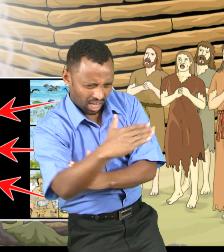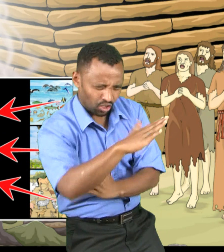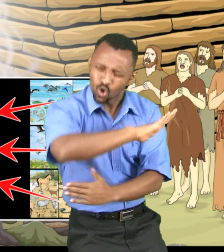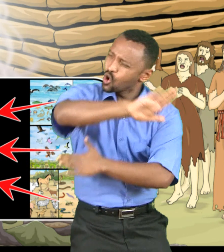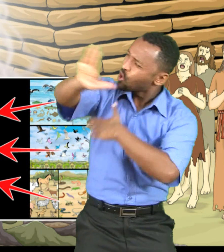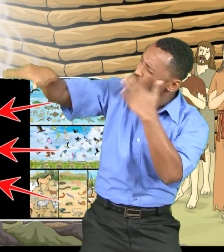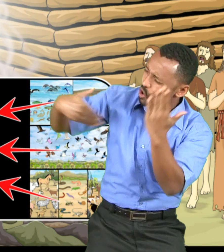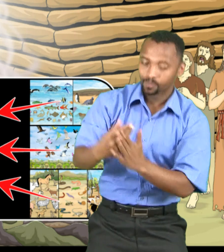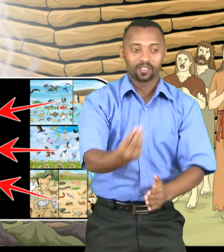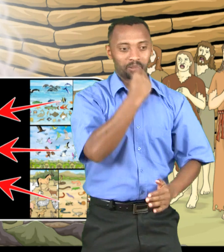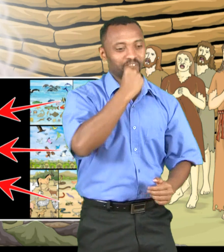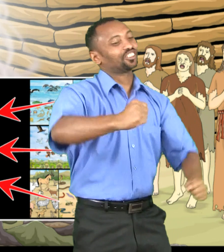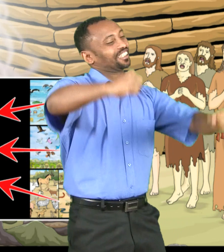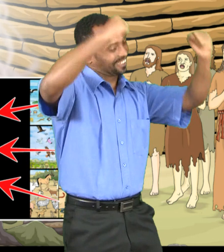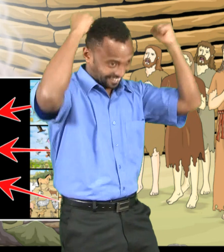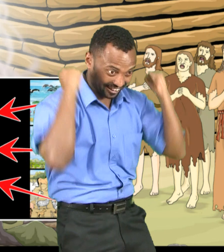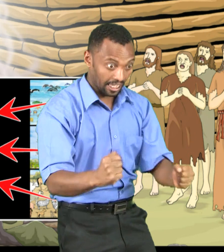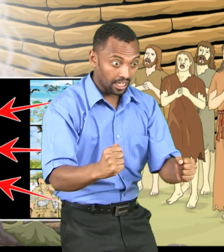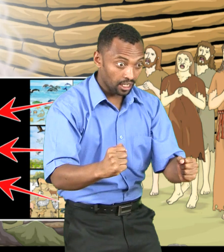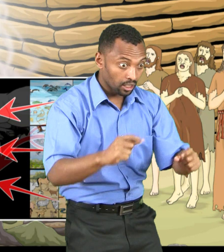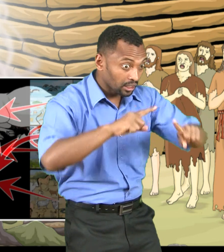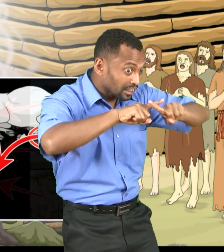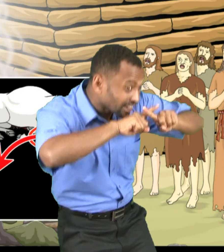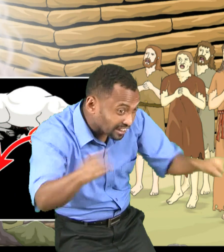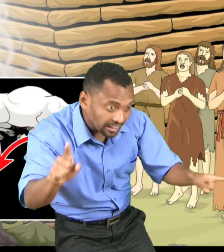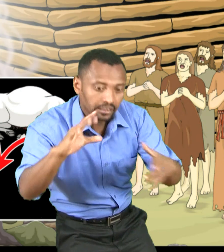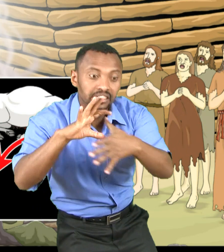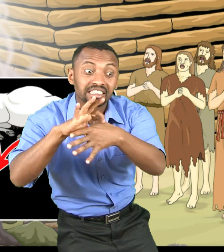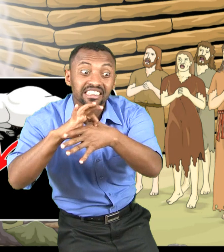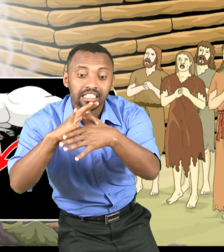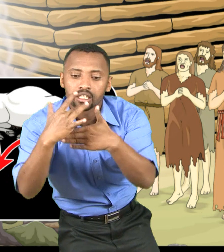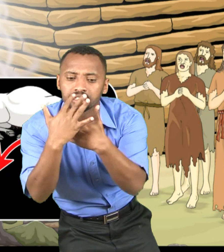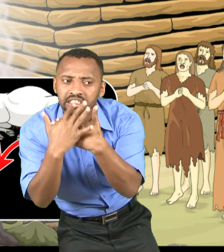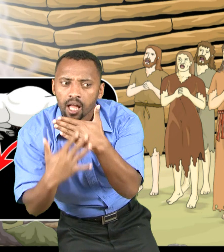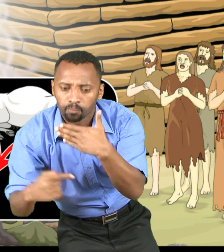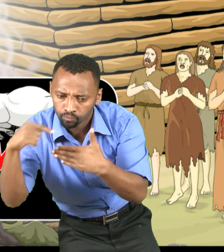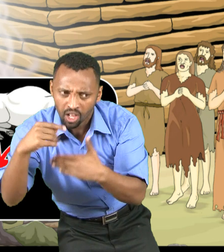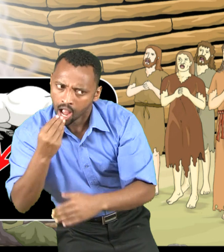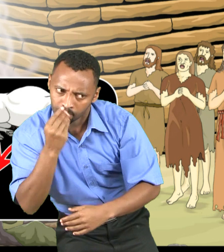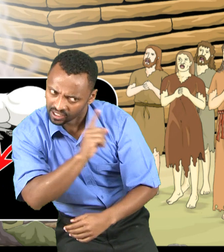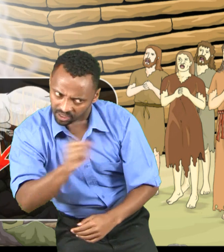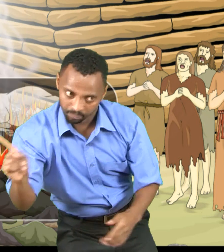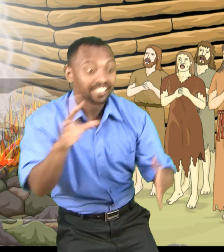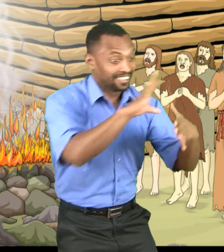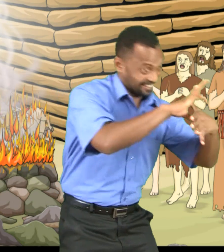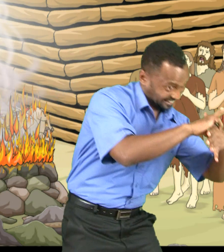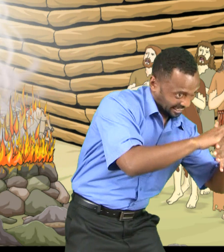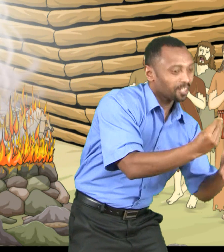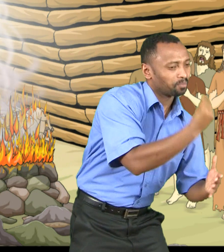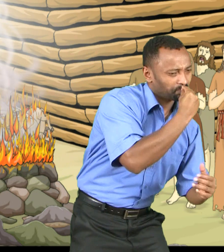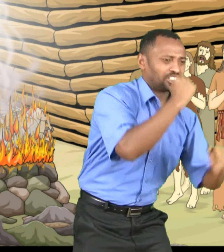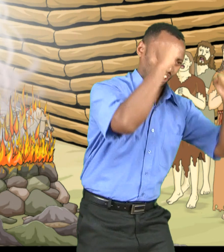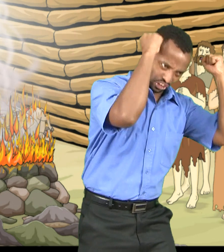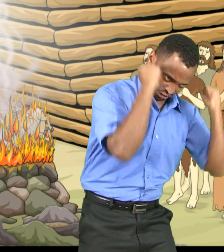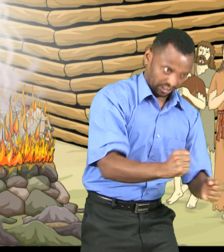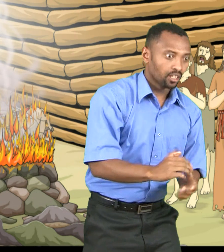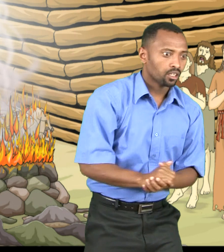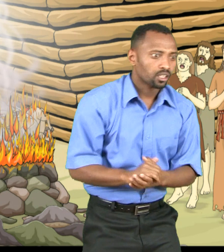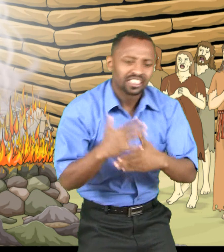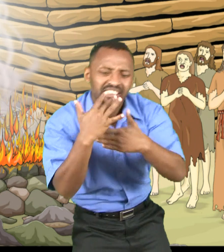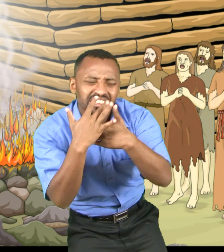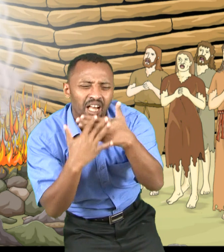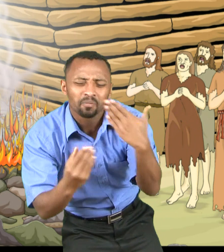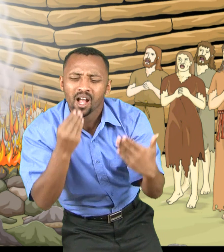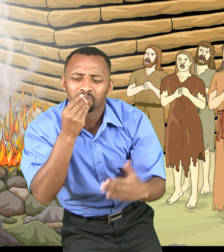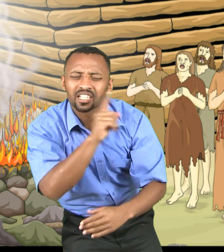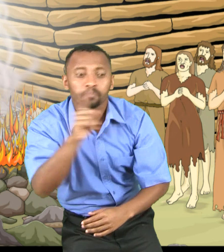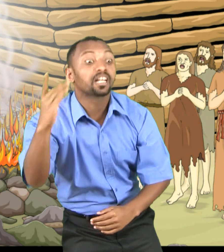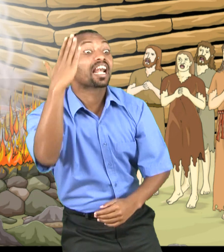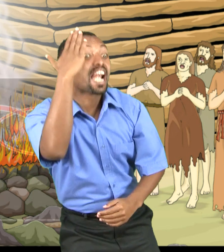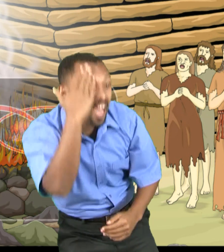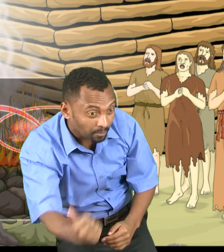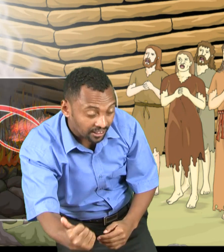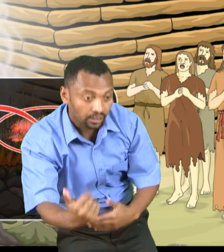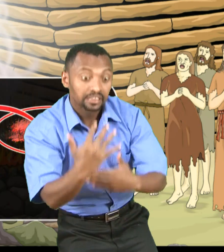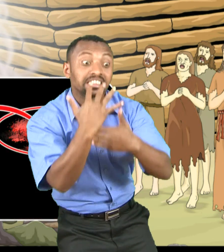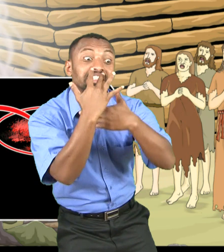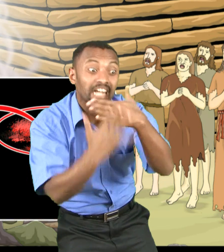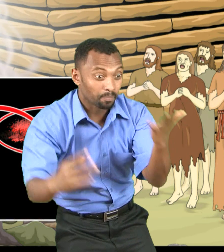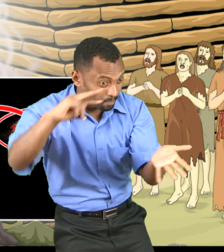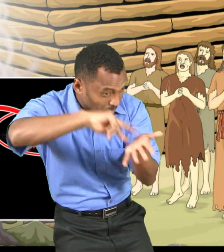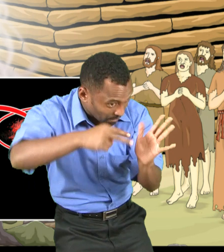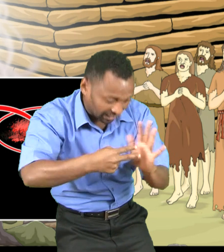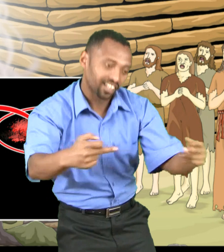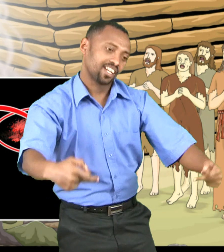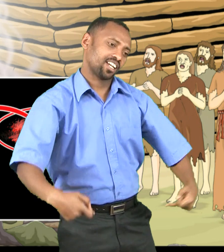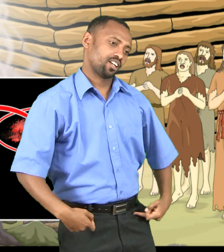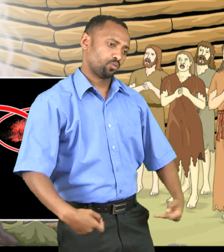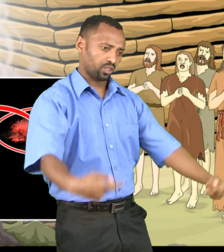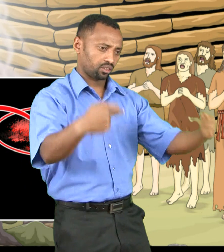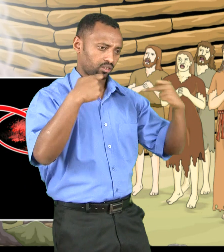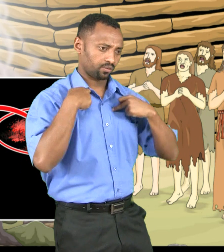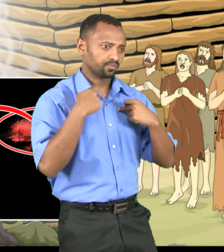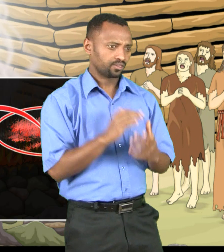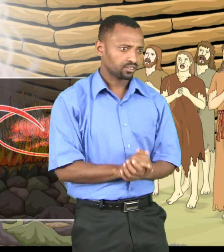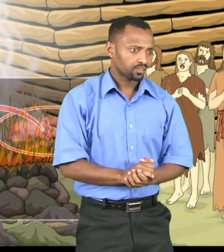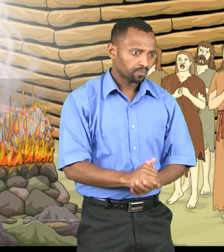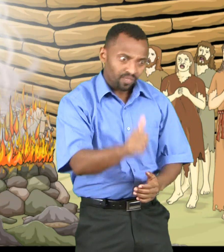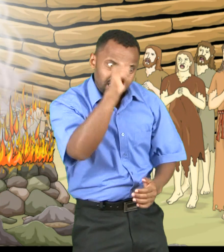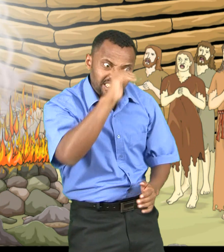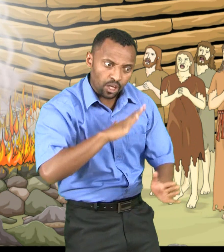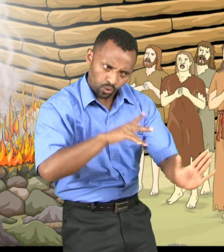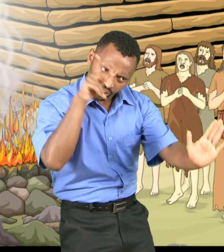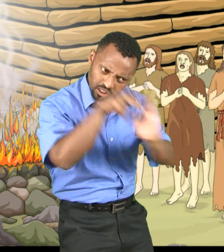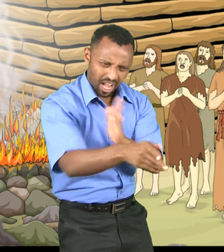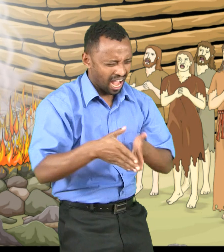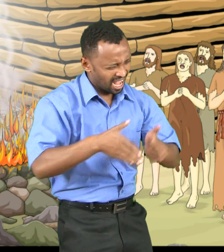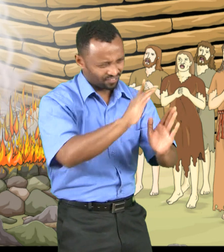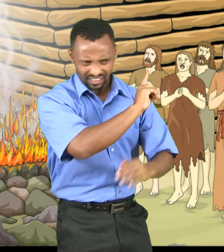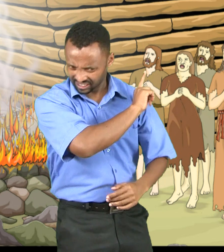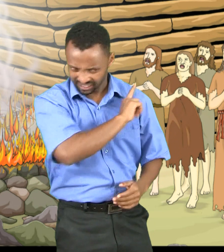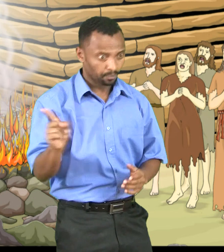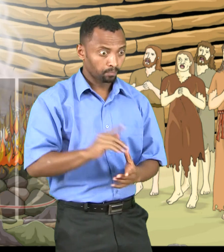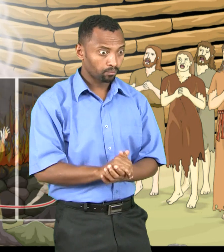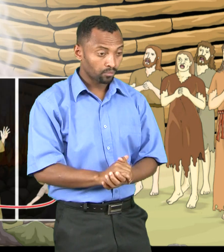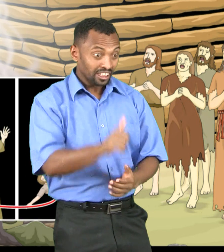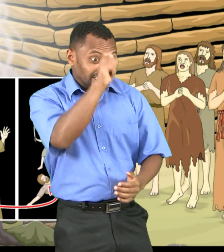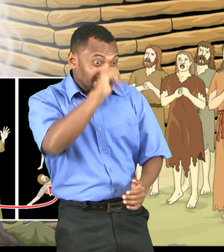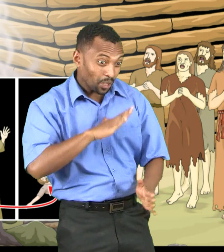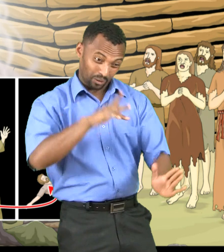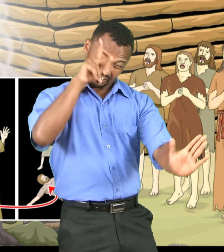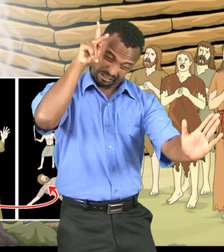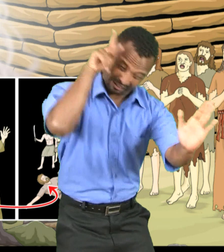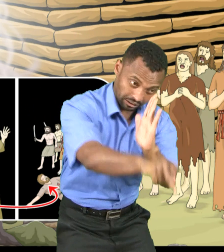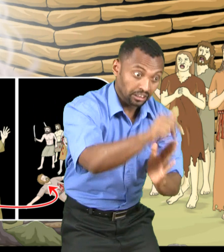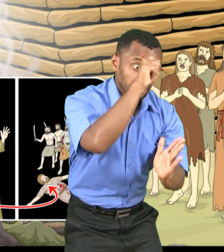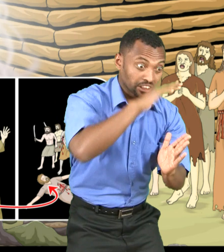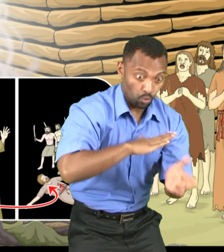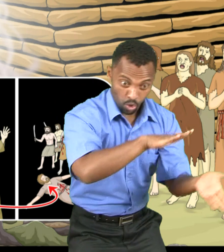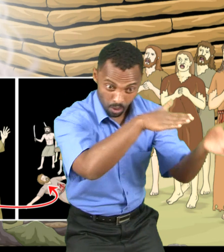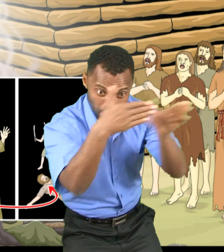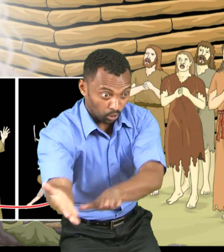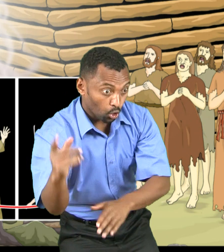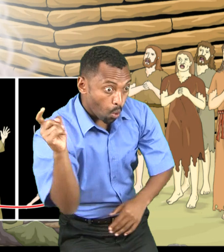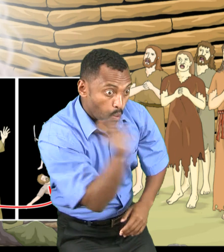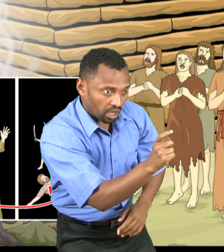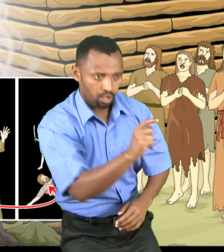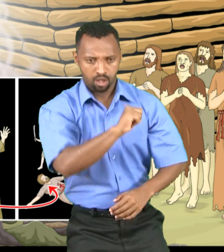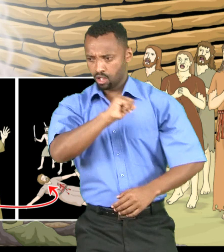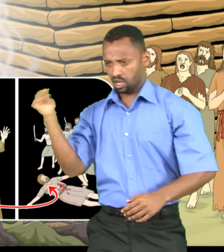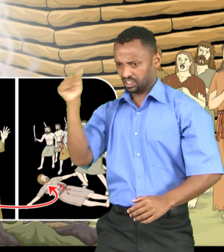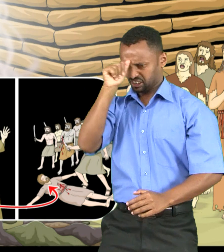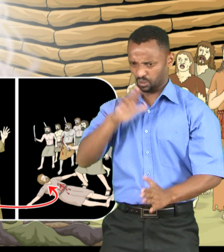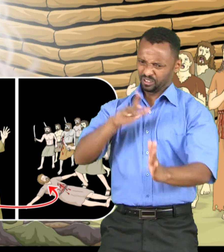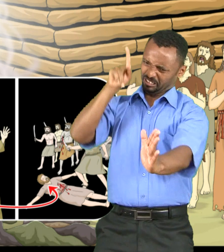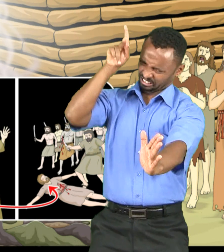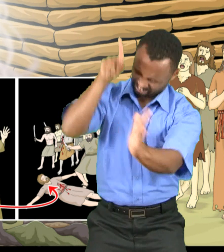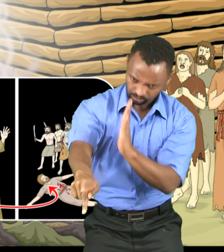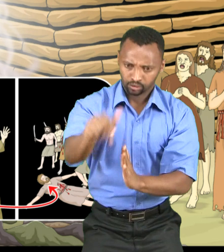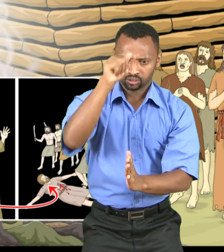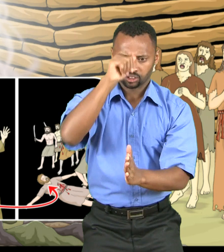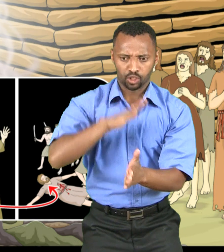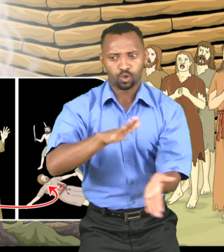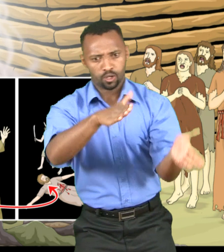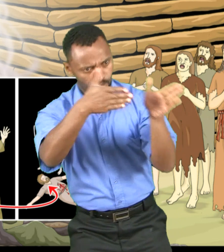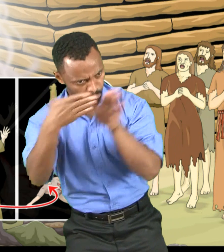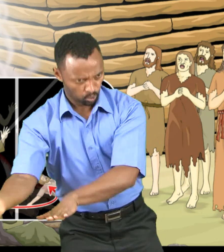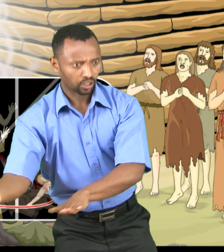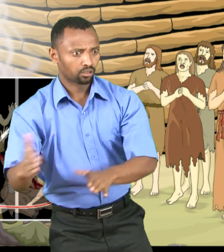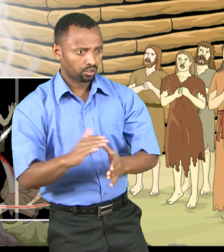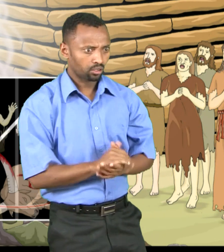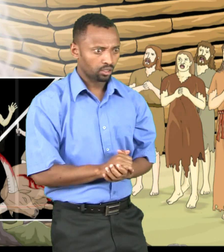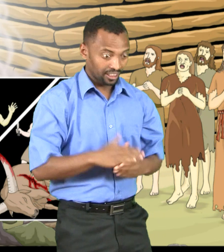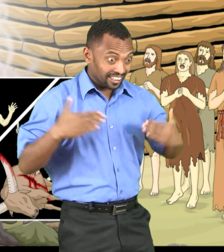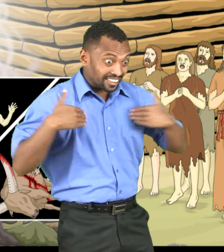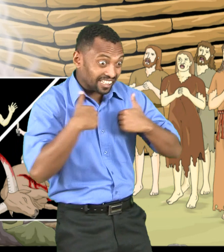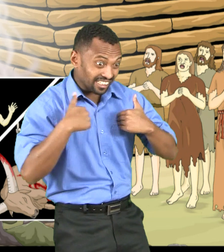But you must not eat meat with its lifeblood still in it. And surely I will require the life of any man or beast by whose hand your lifeblood is shed.